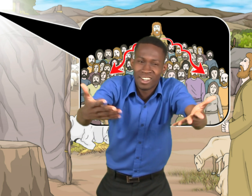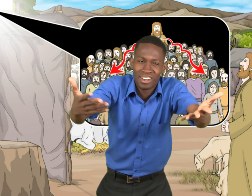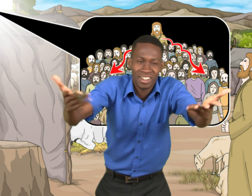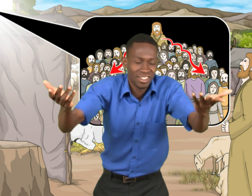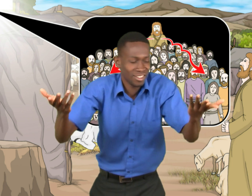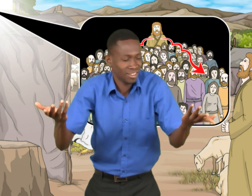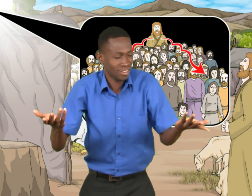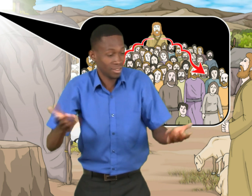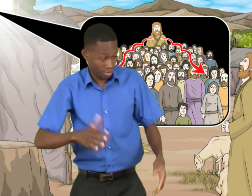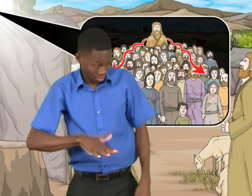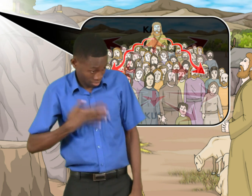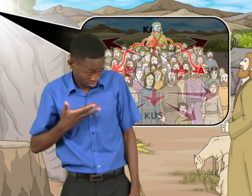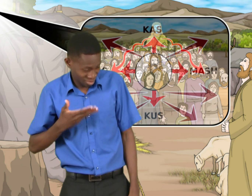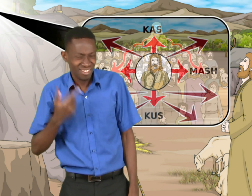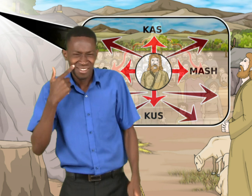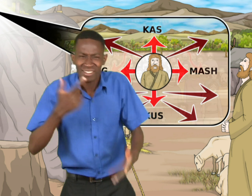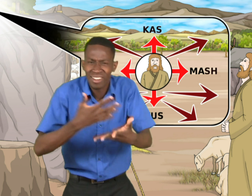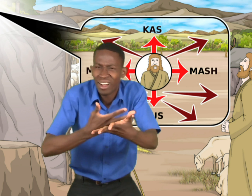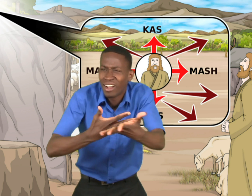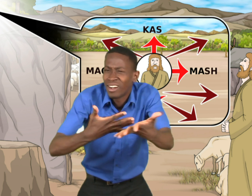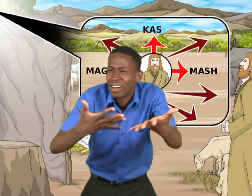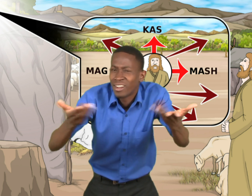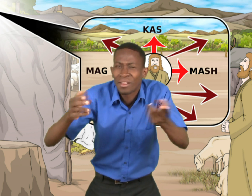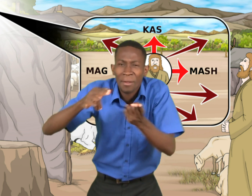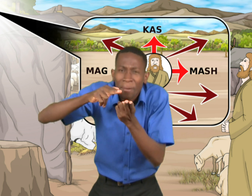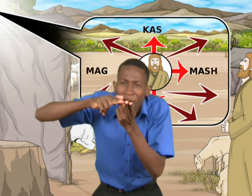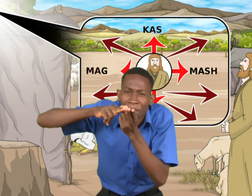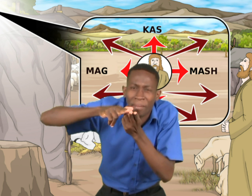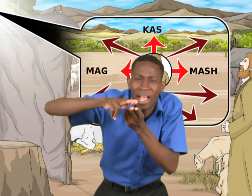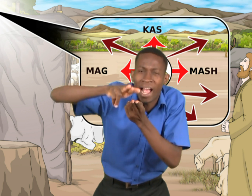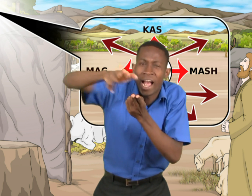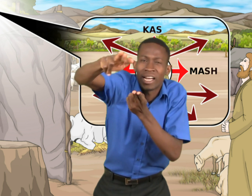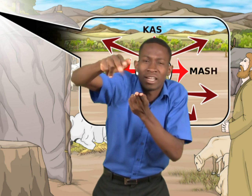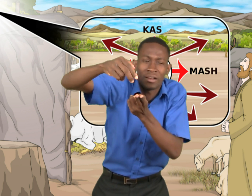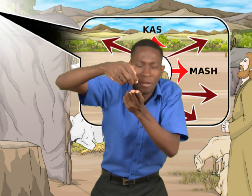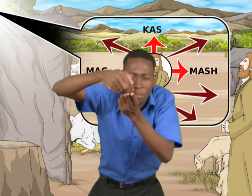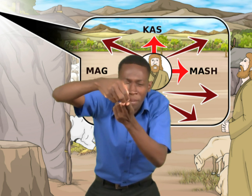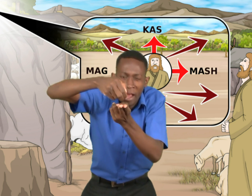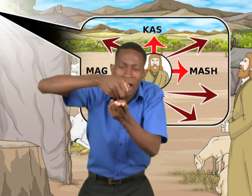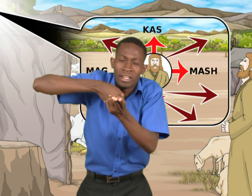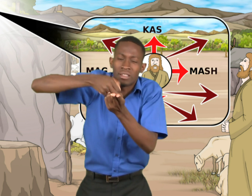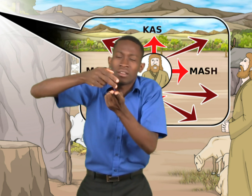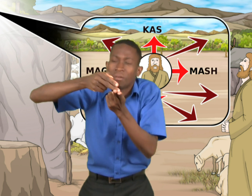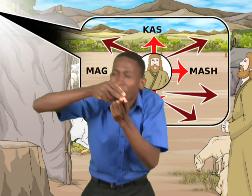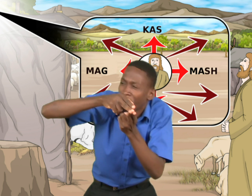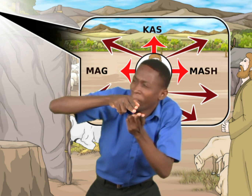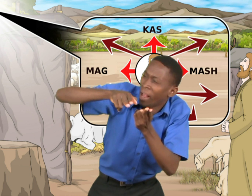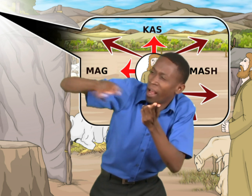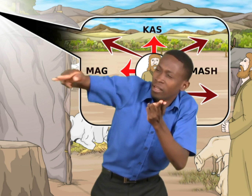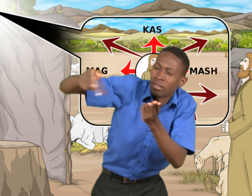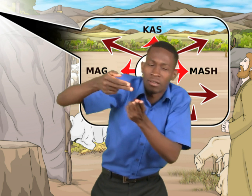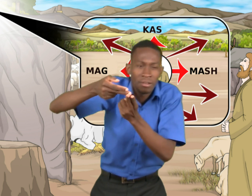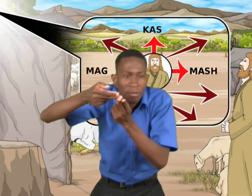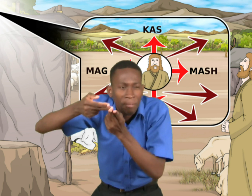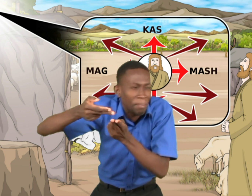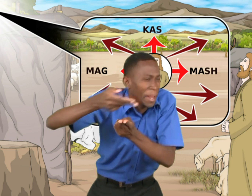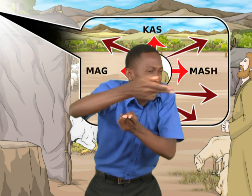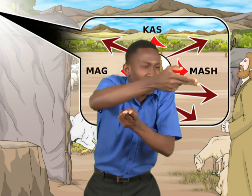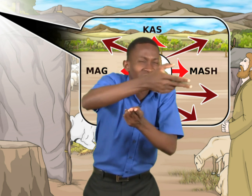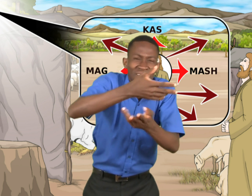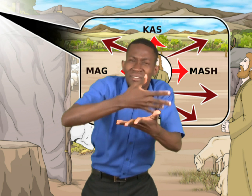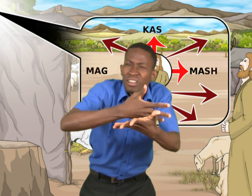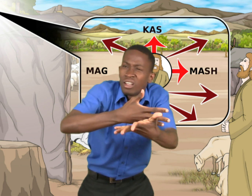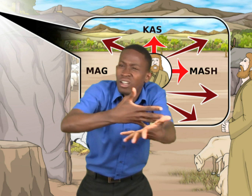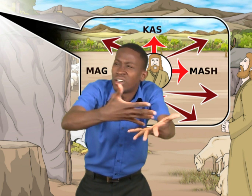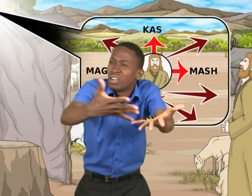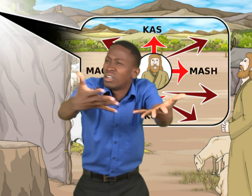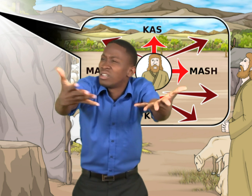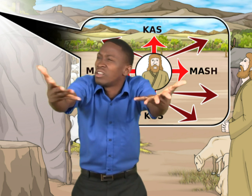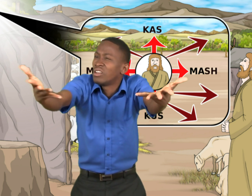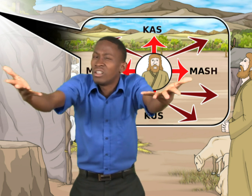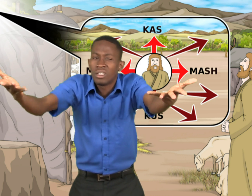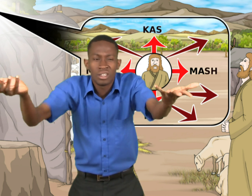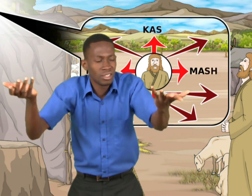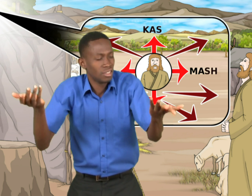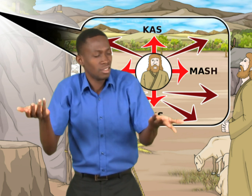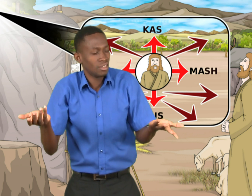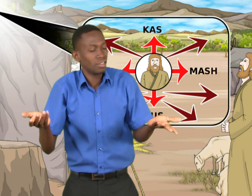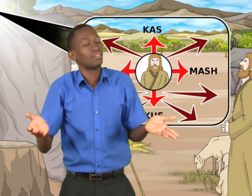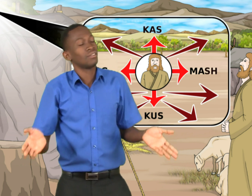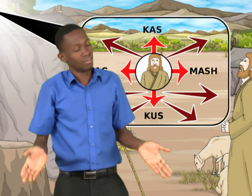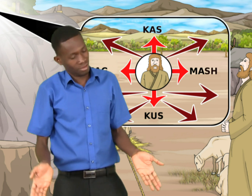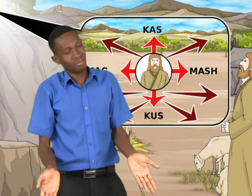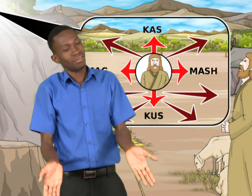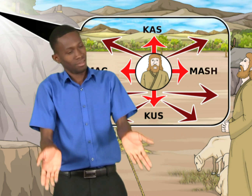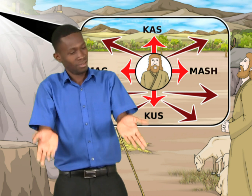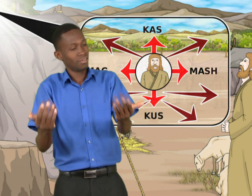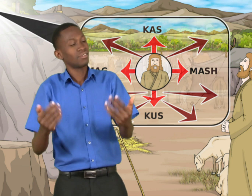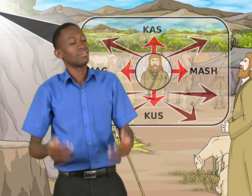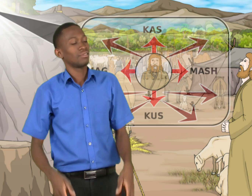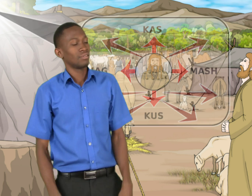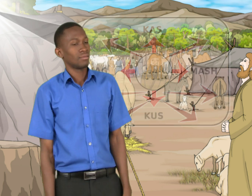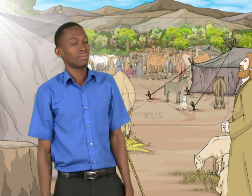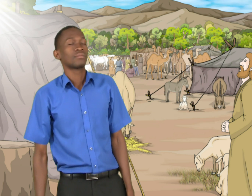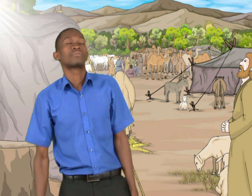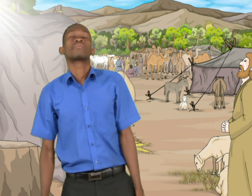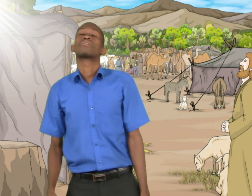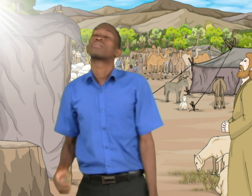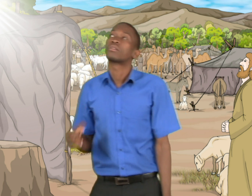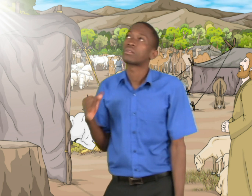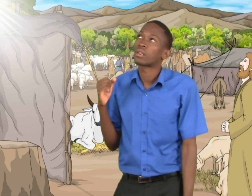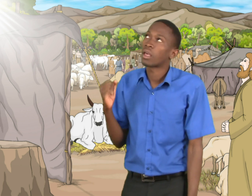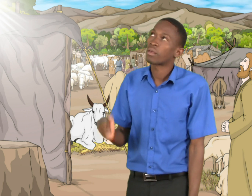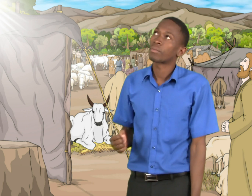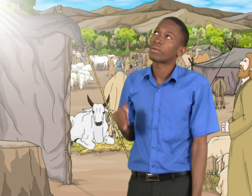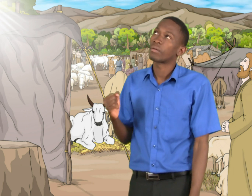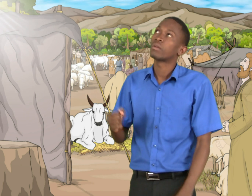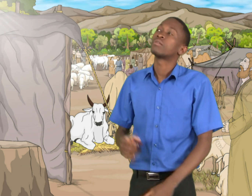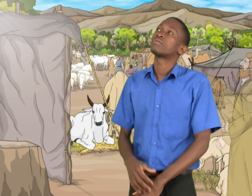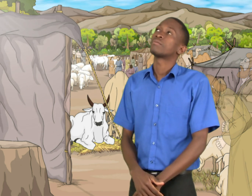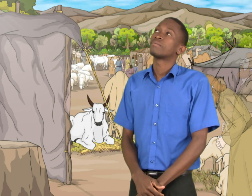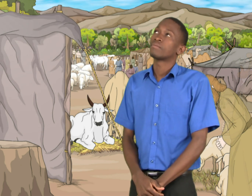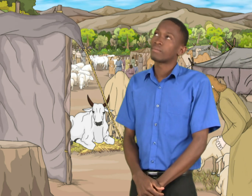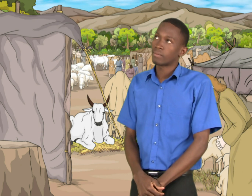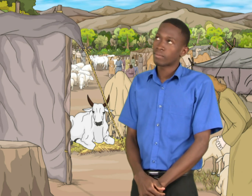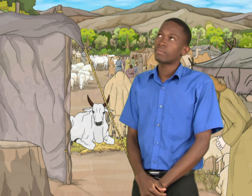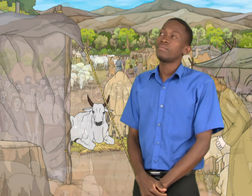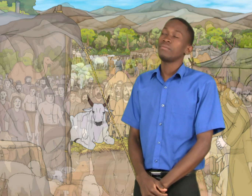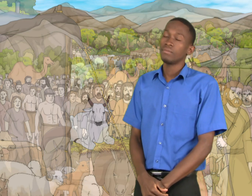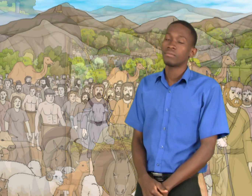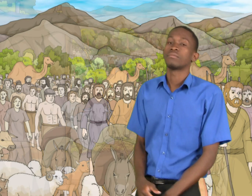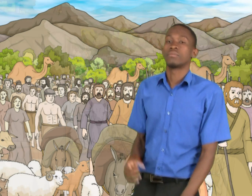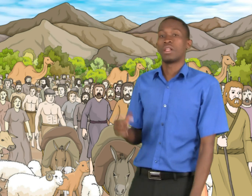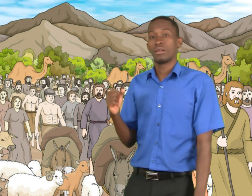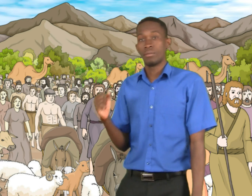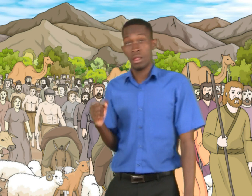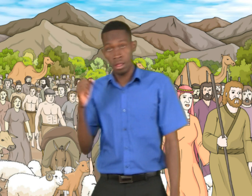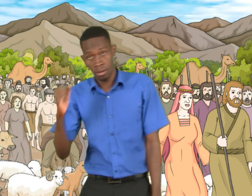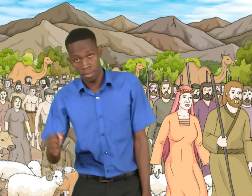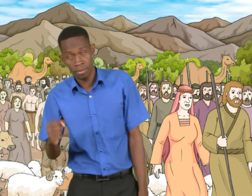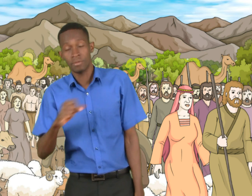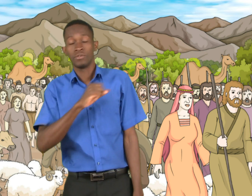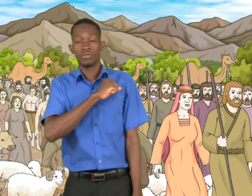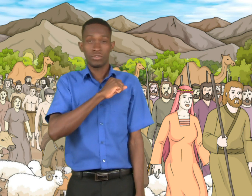Get up and walk around the land, through its length and breadth, for I will give it to you.”